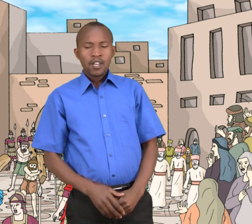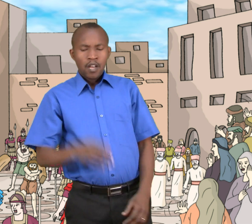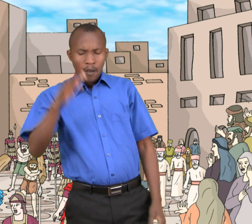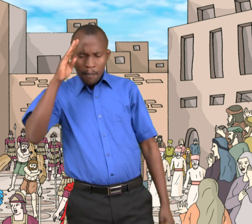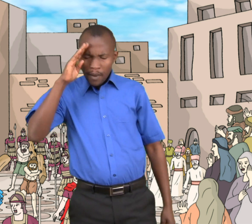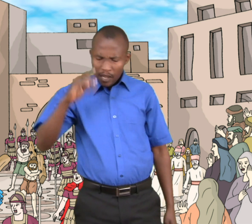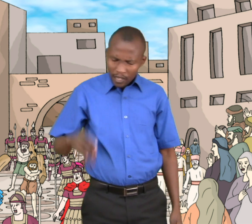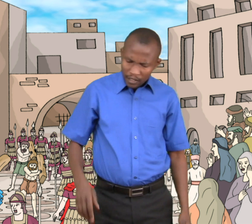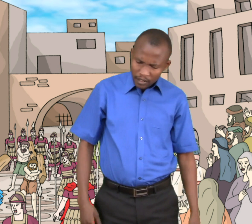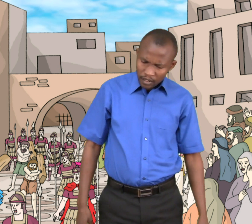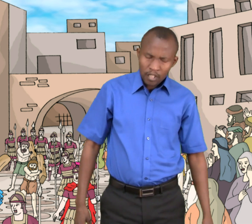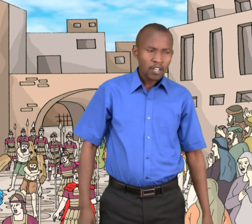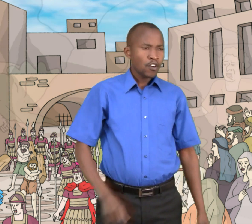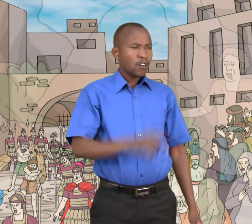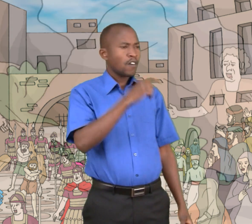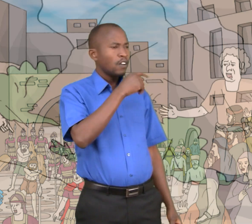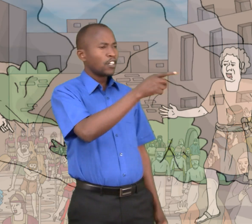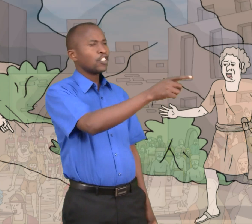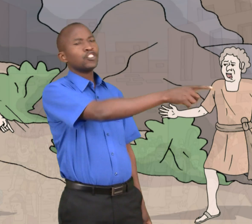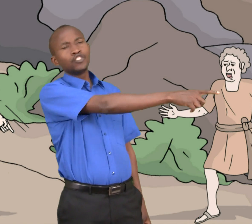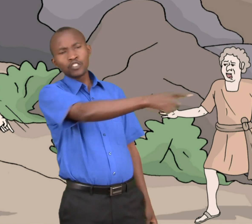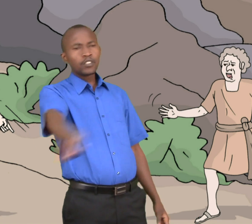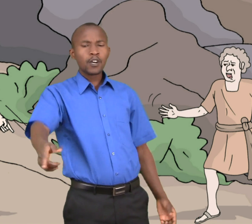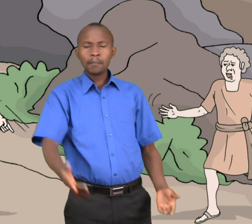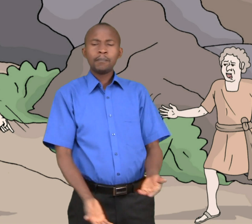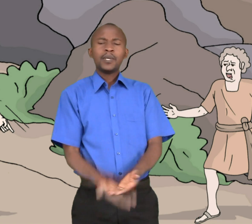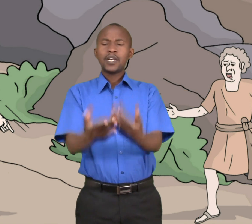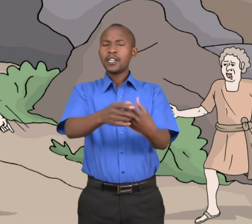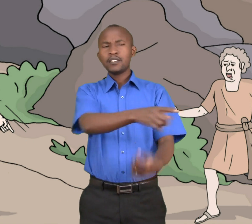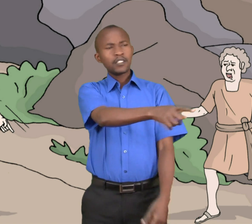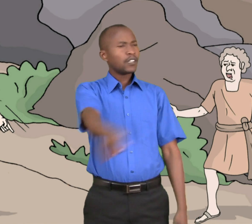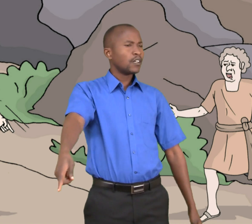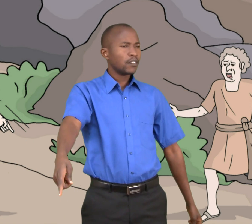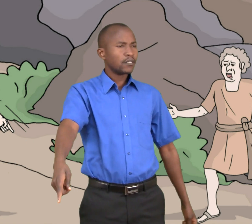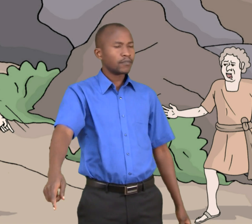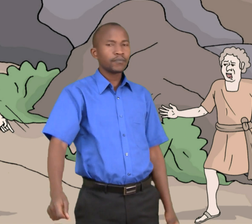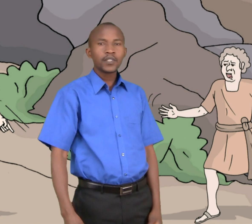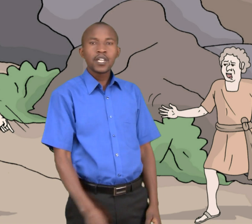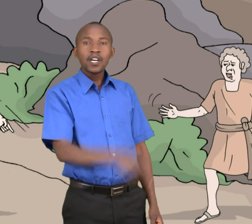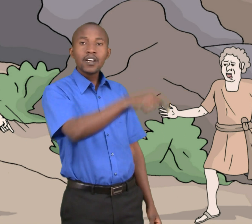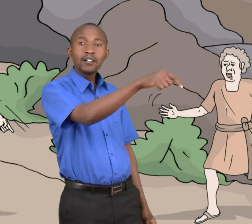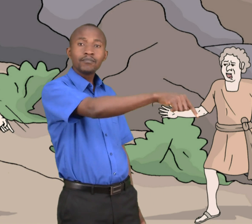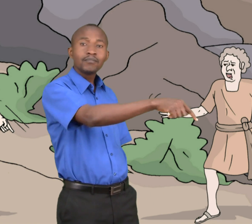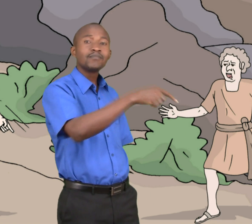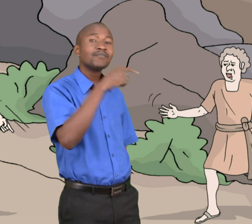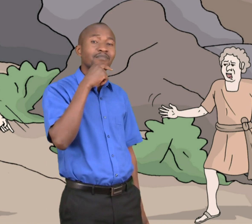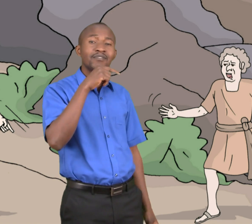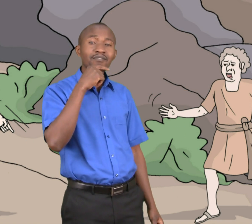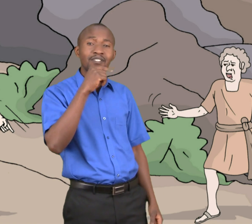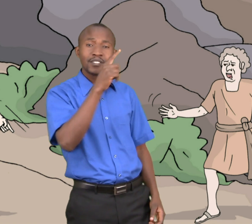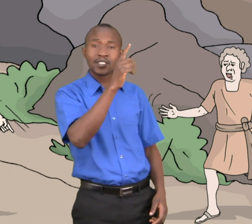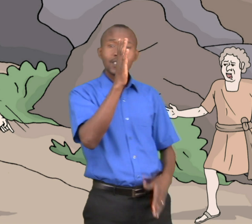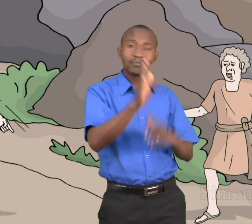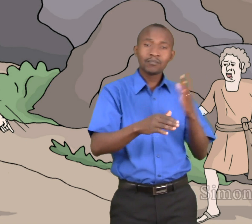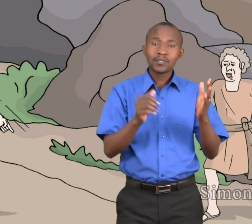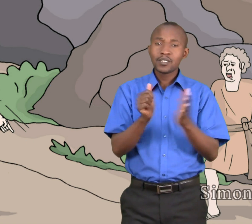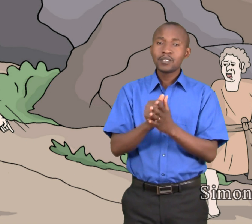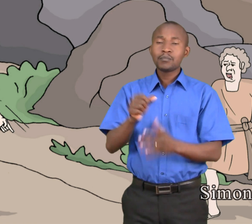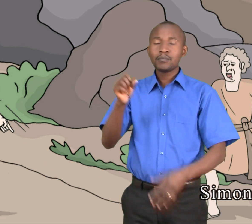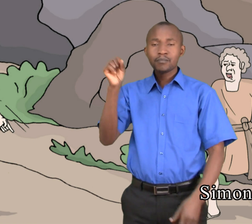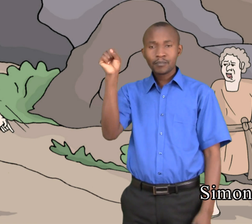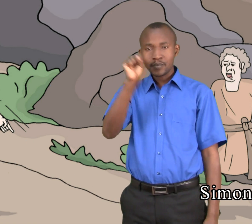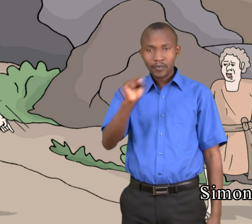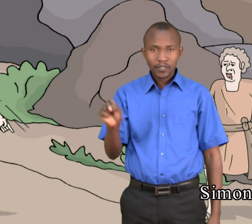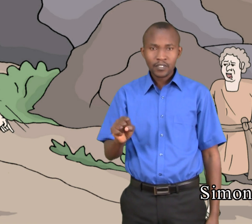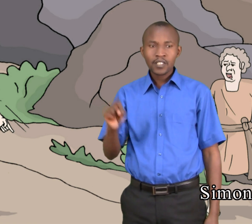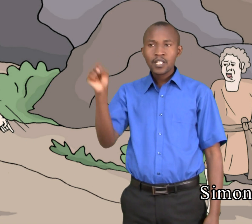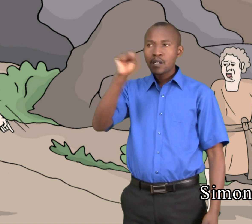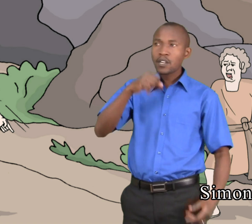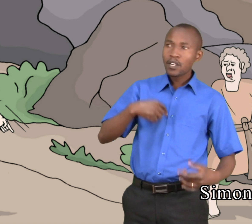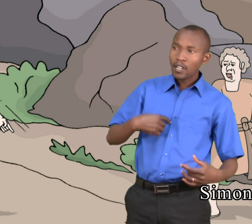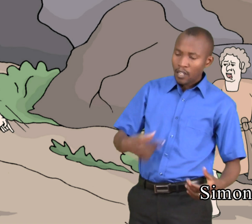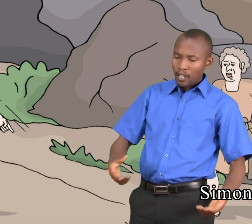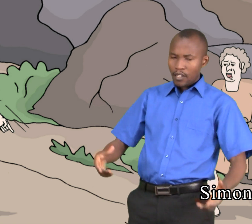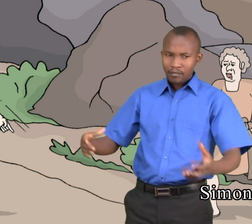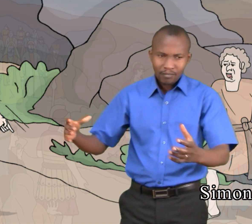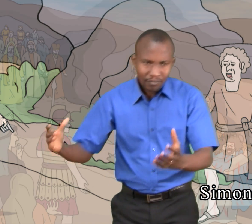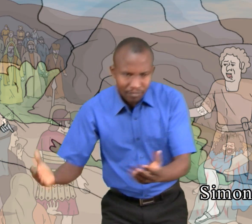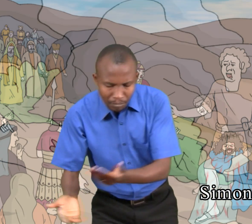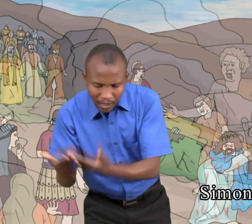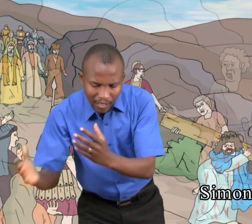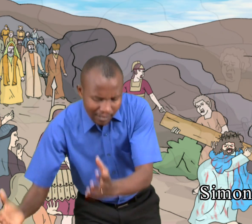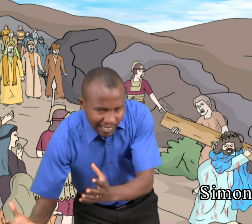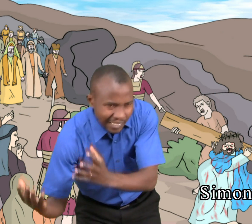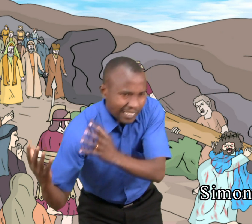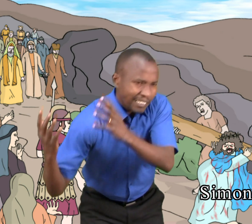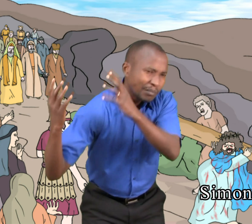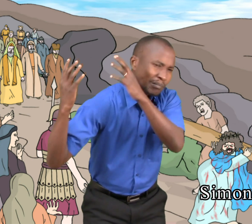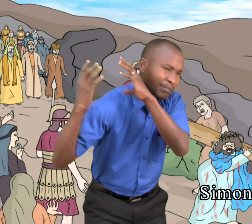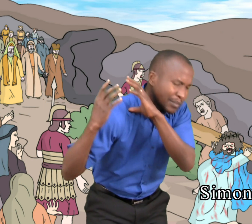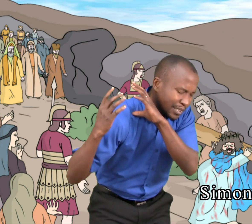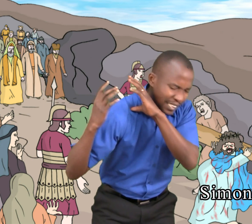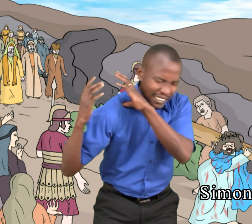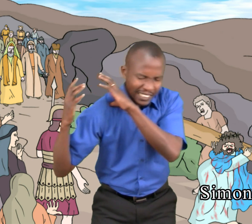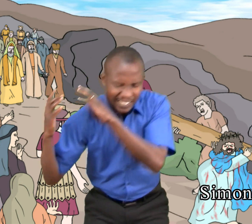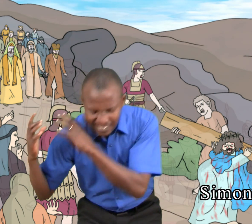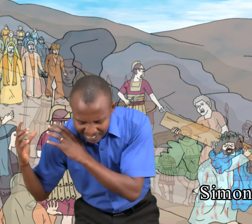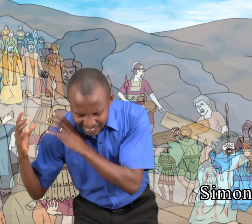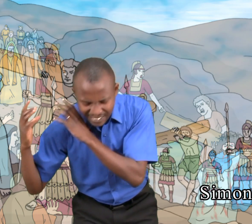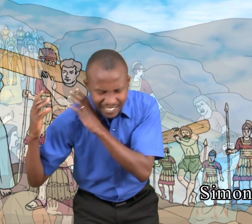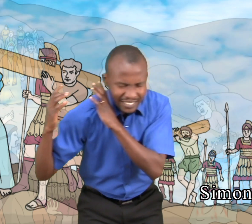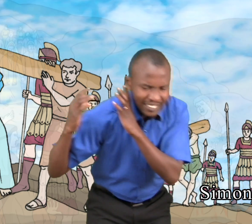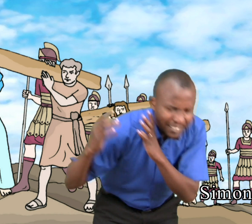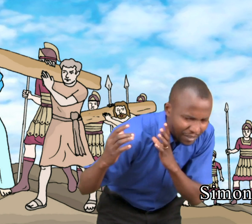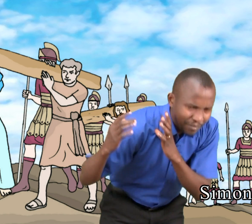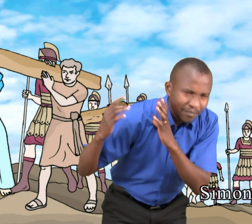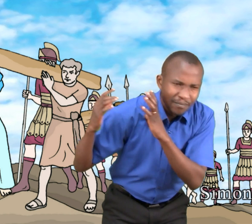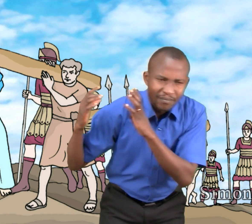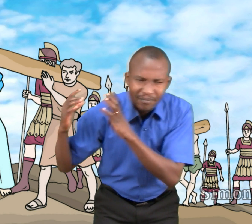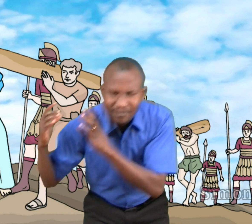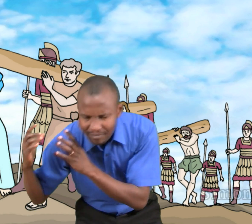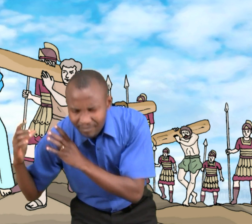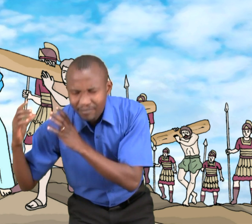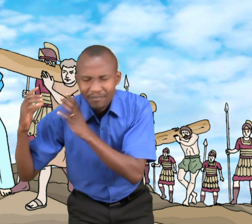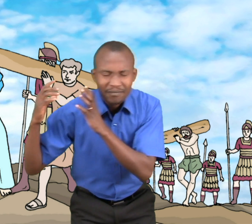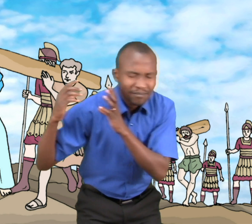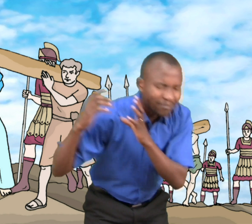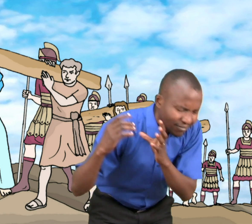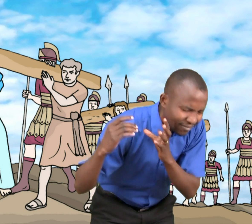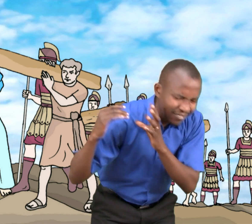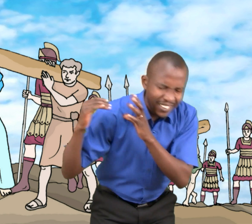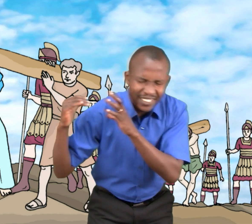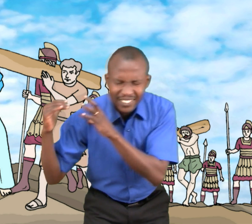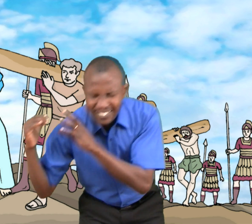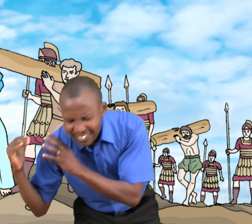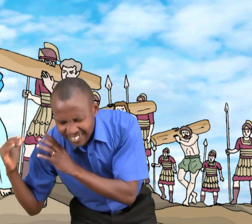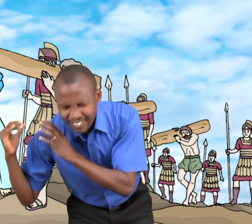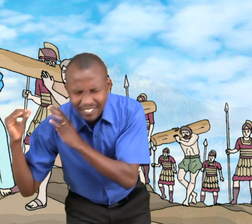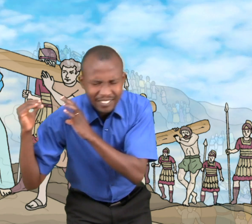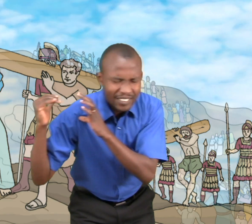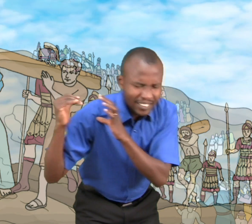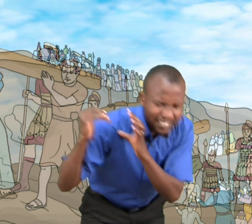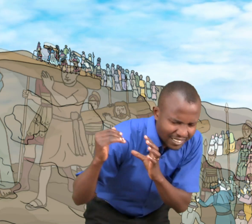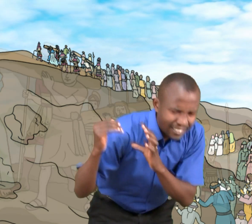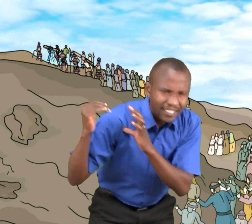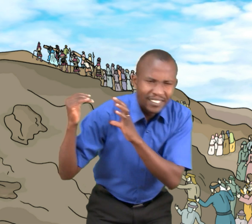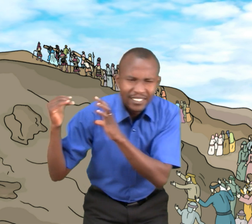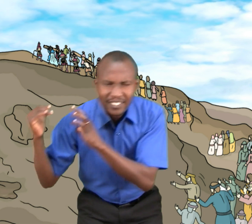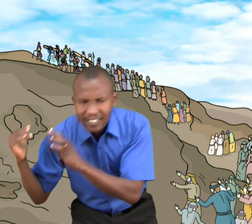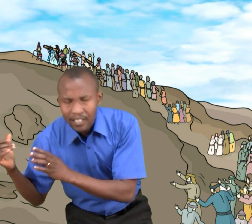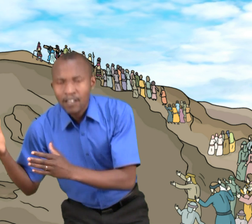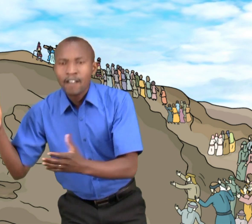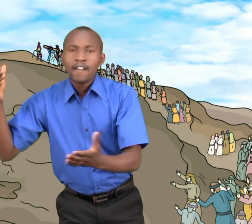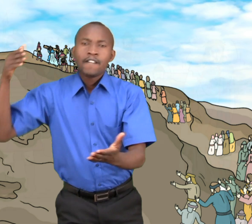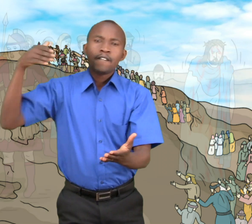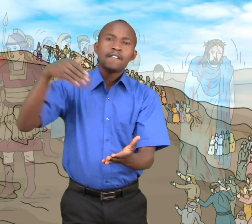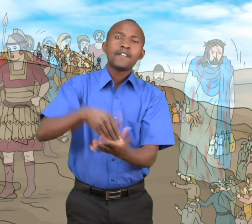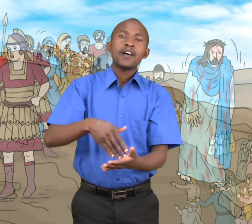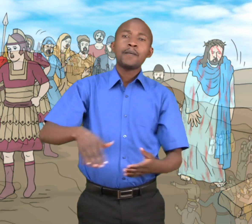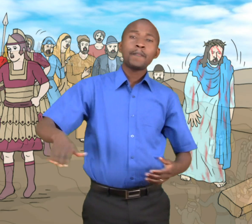Along the way they found a man from Cyrene, named Simon, and they forced him to carry the cross of Jesus.